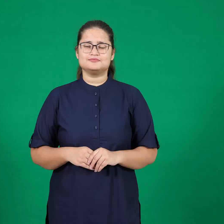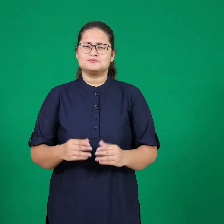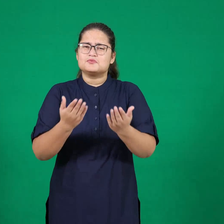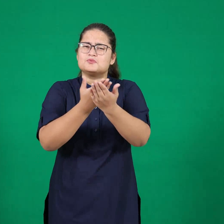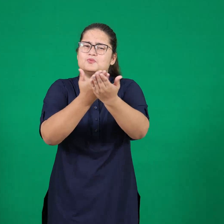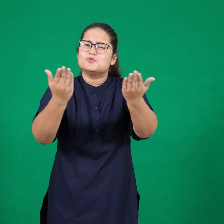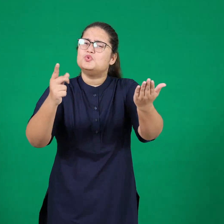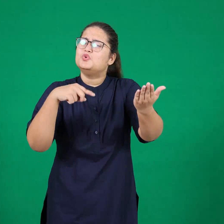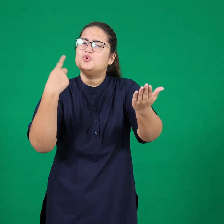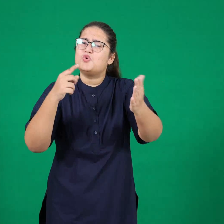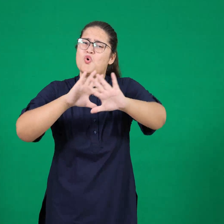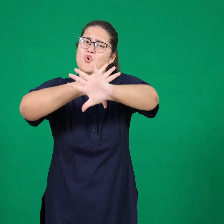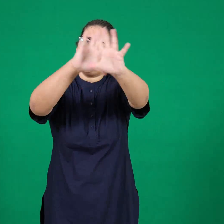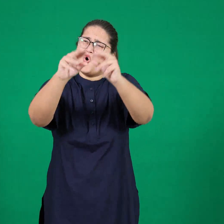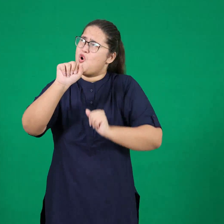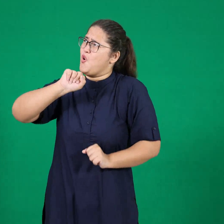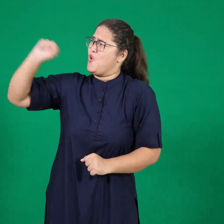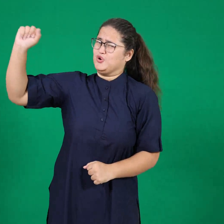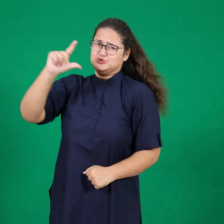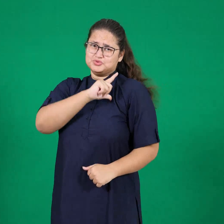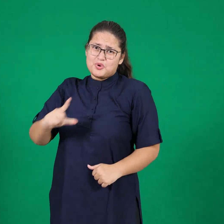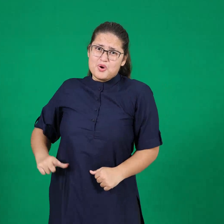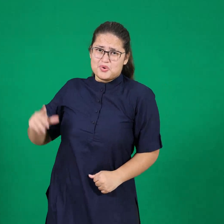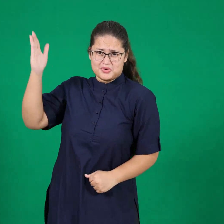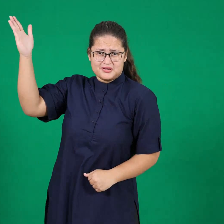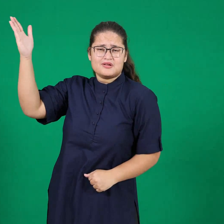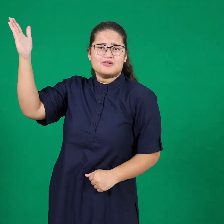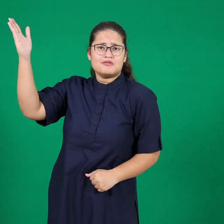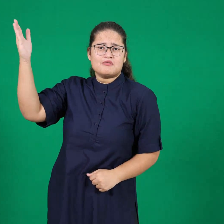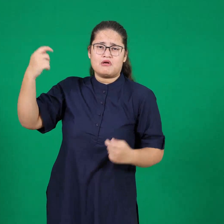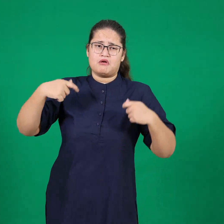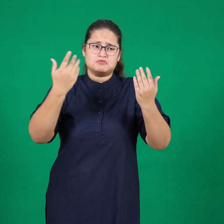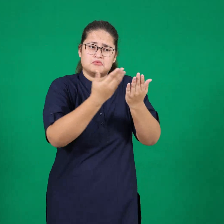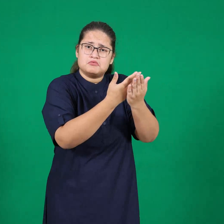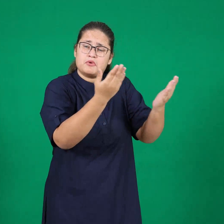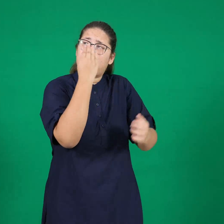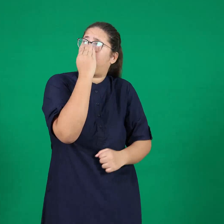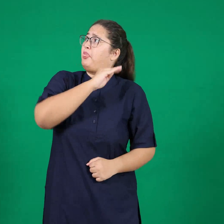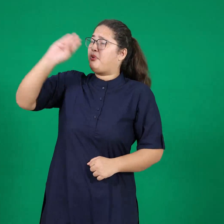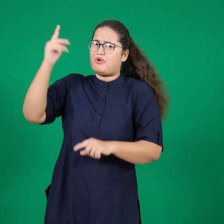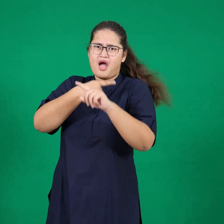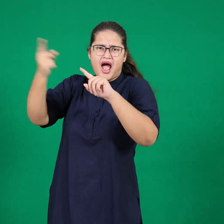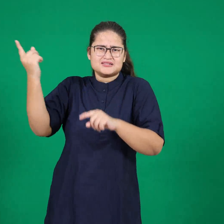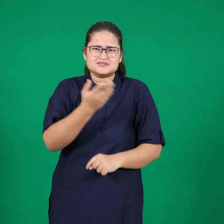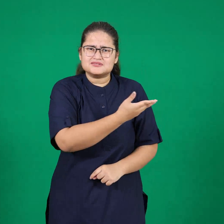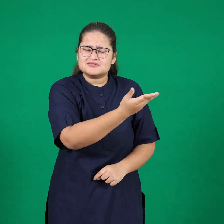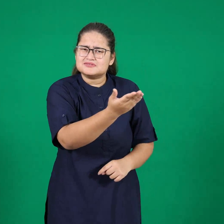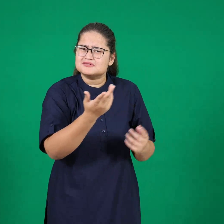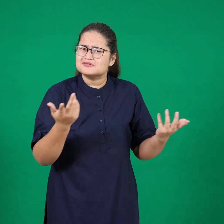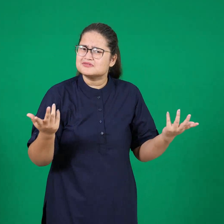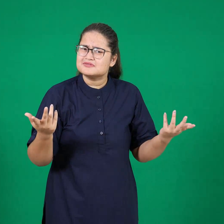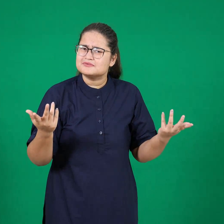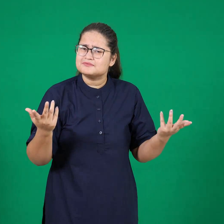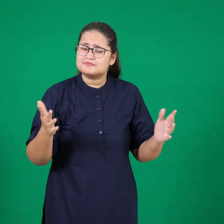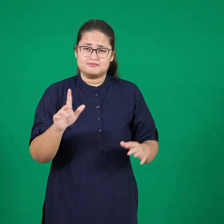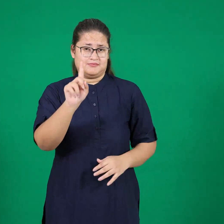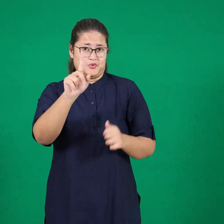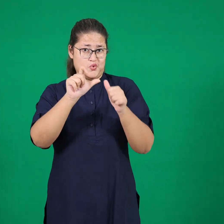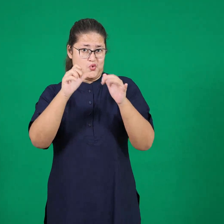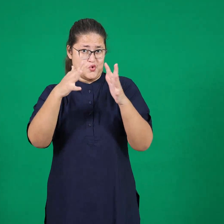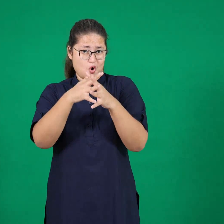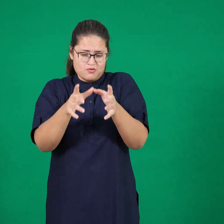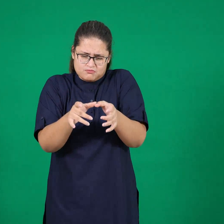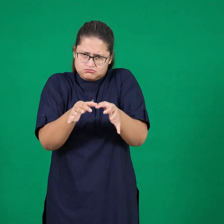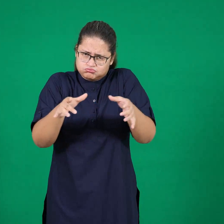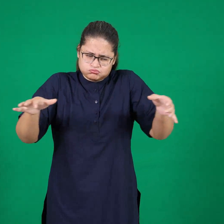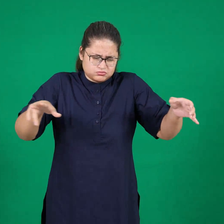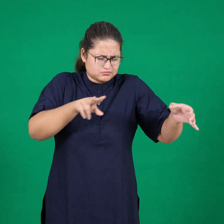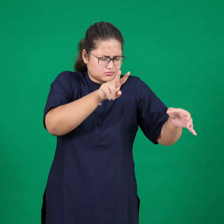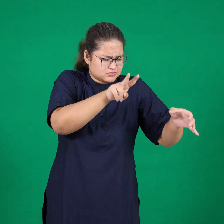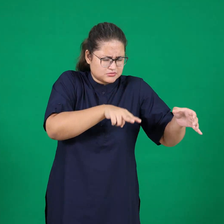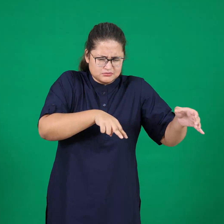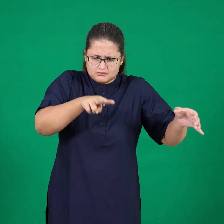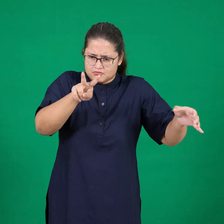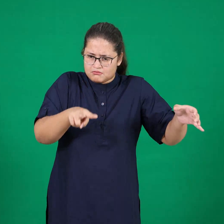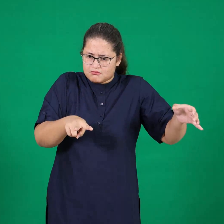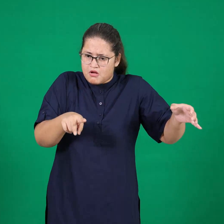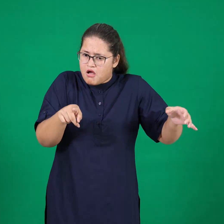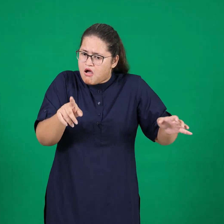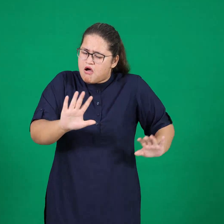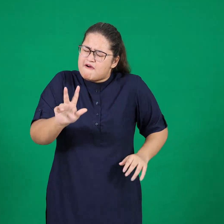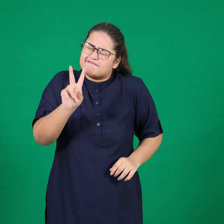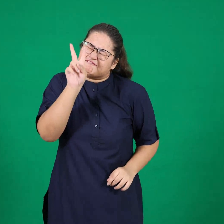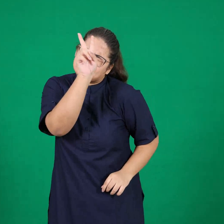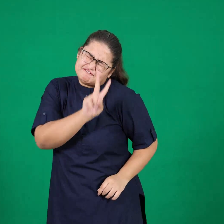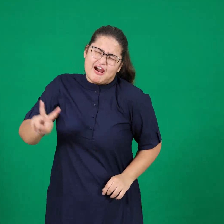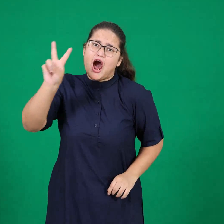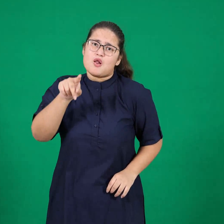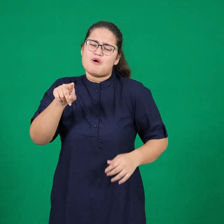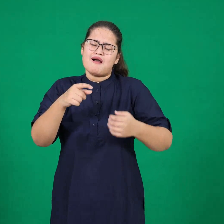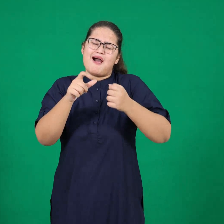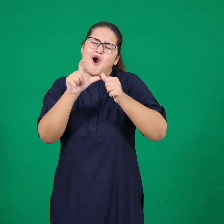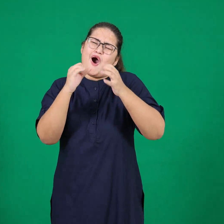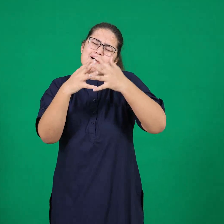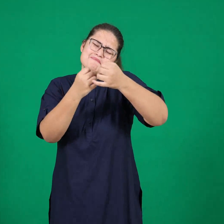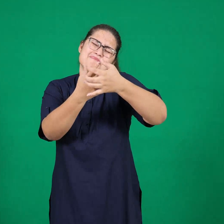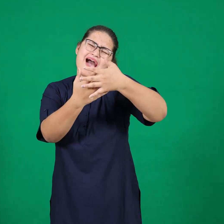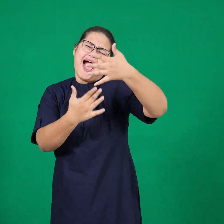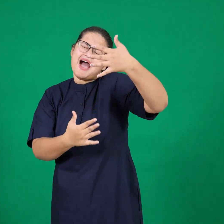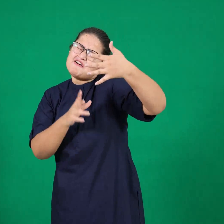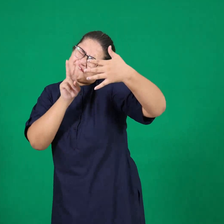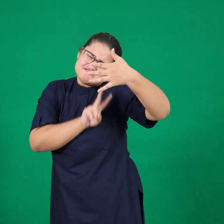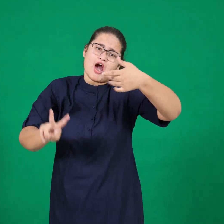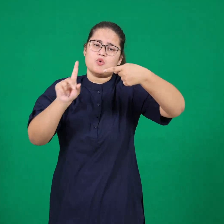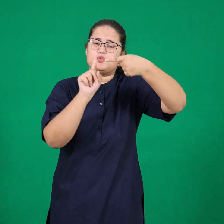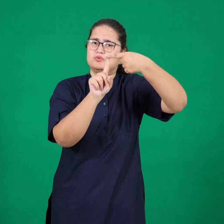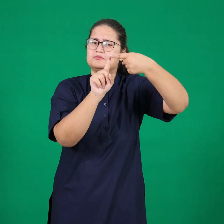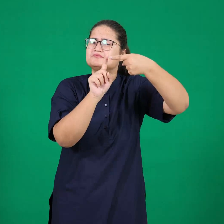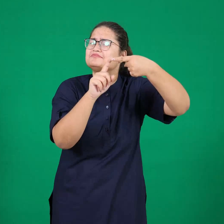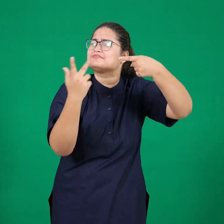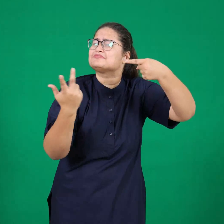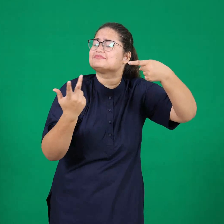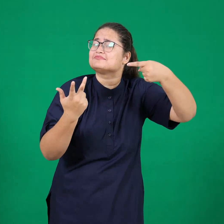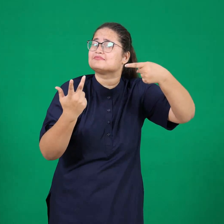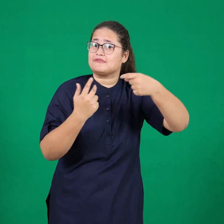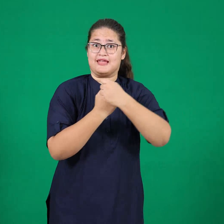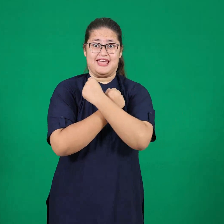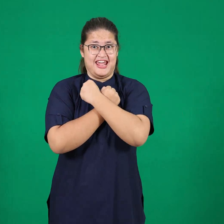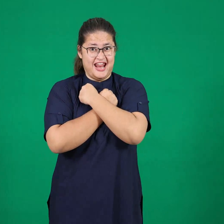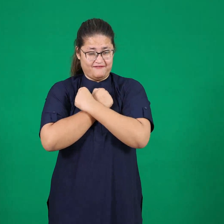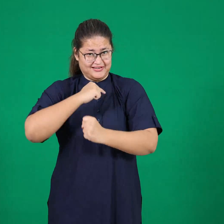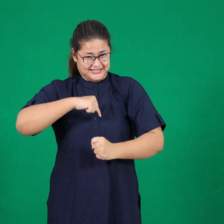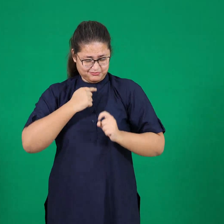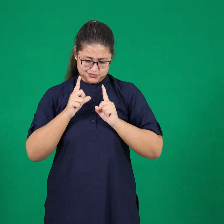Are they not the ones who blaspheme the noble name by which you have been called?